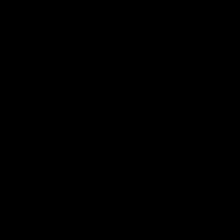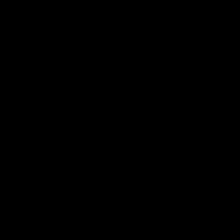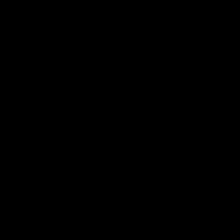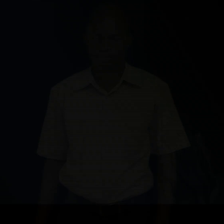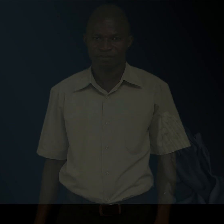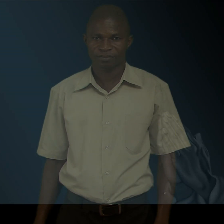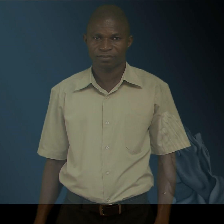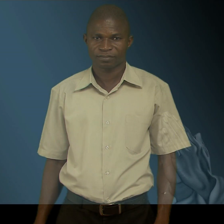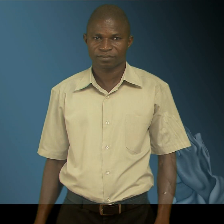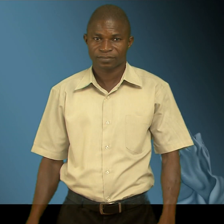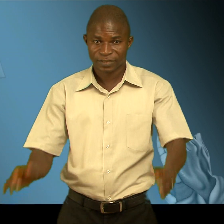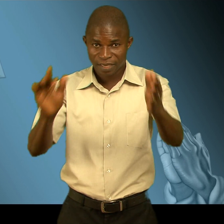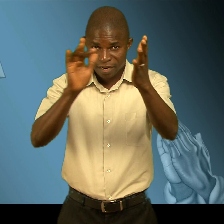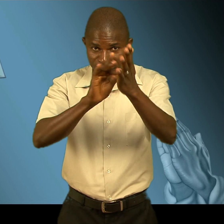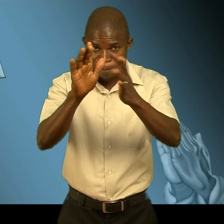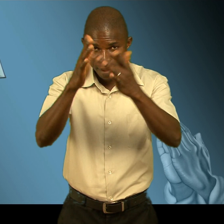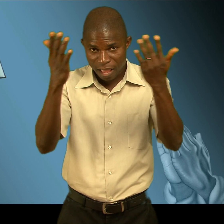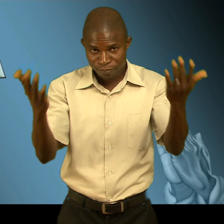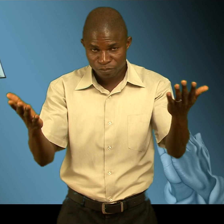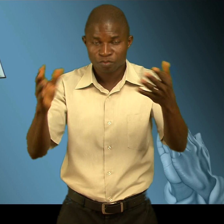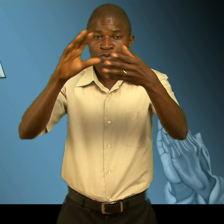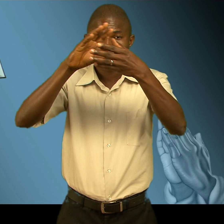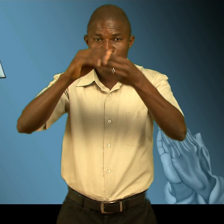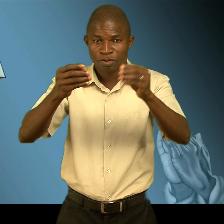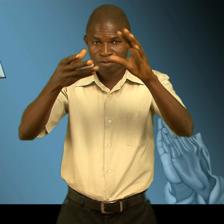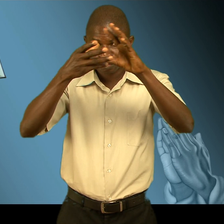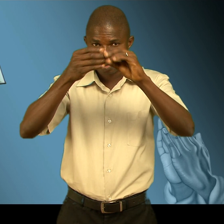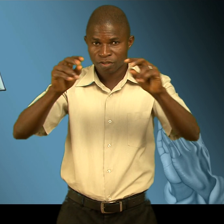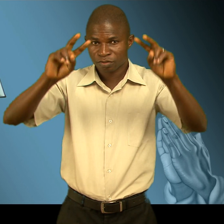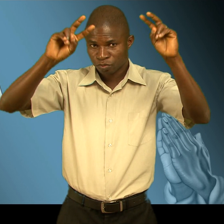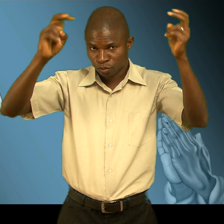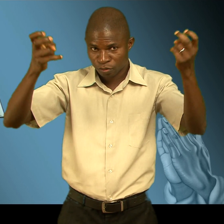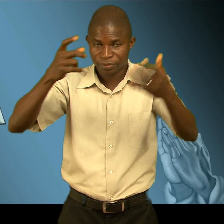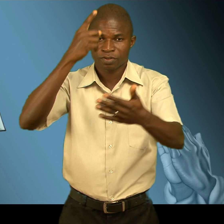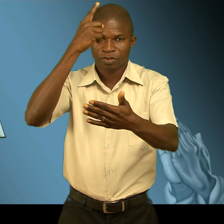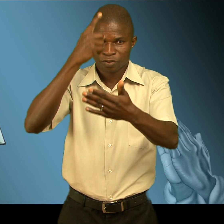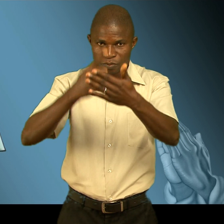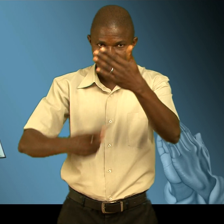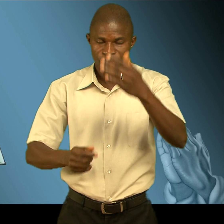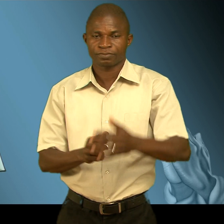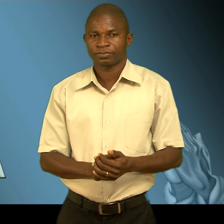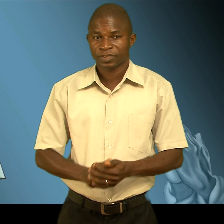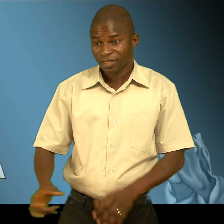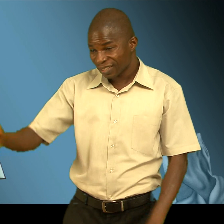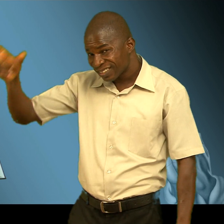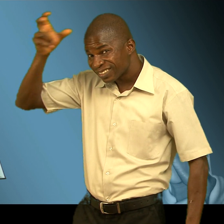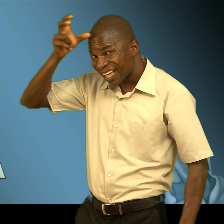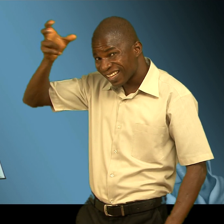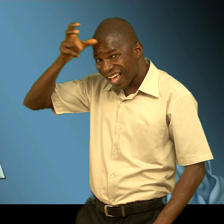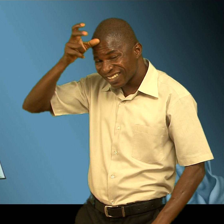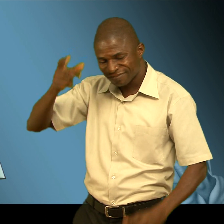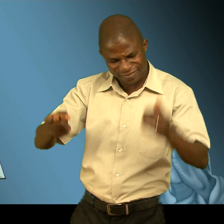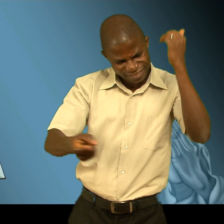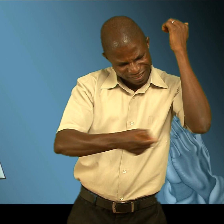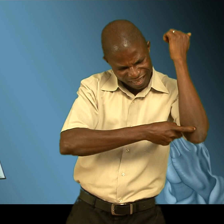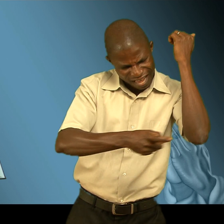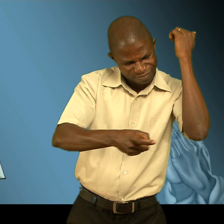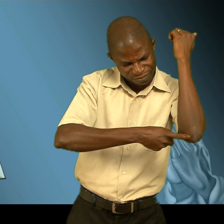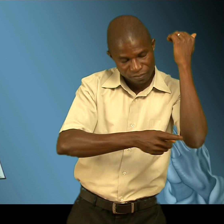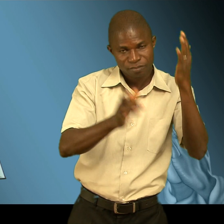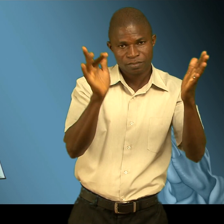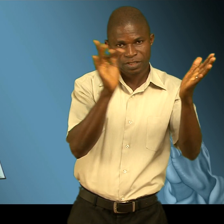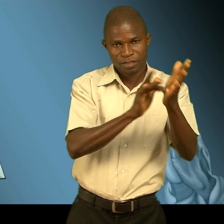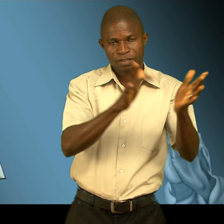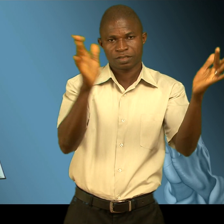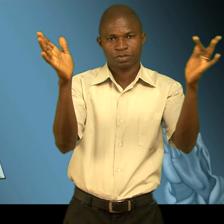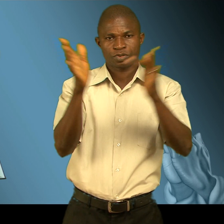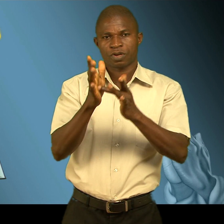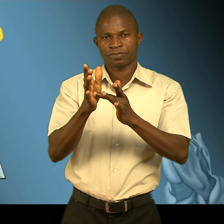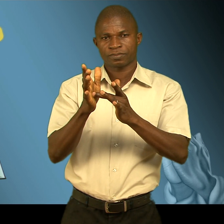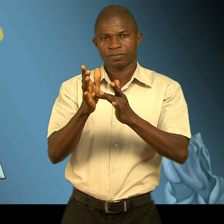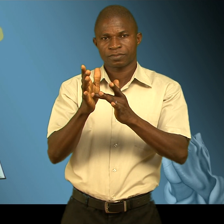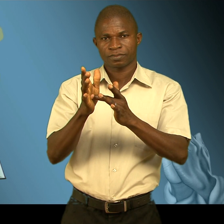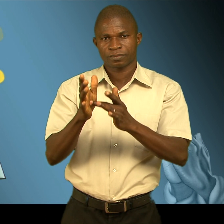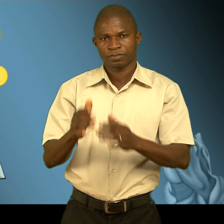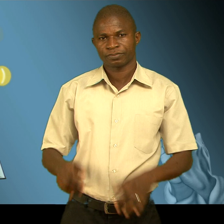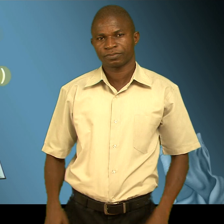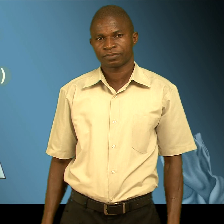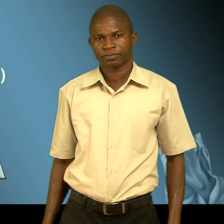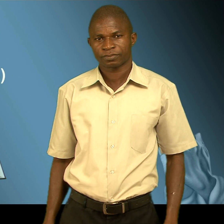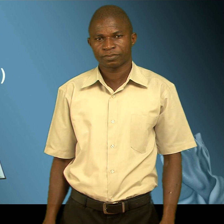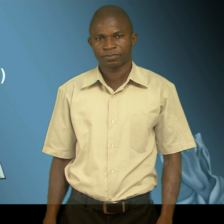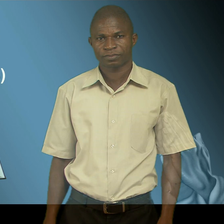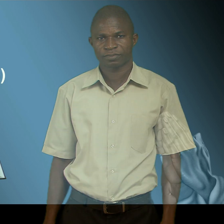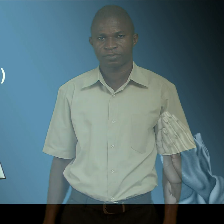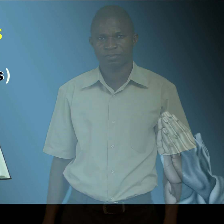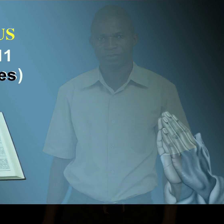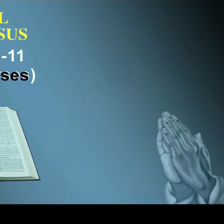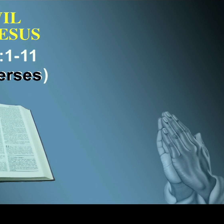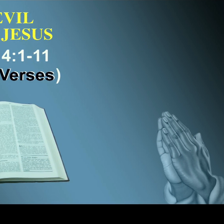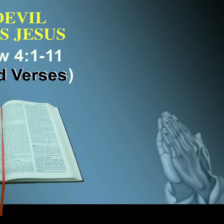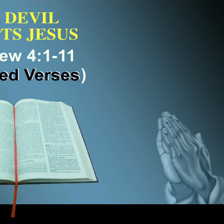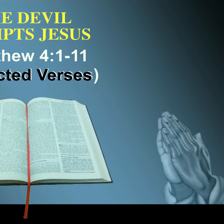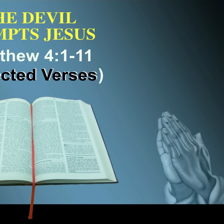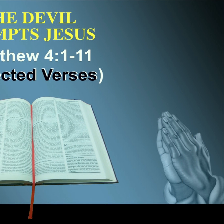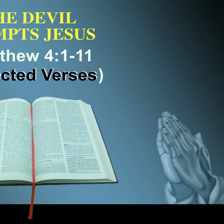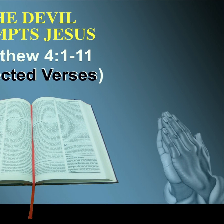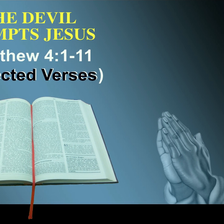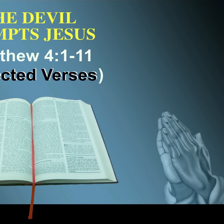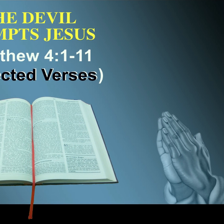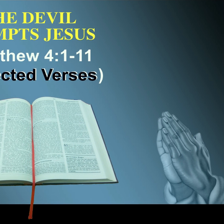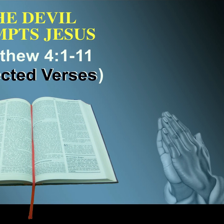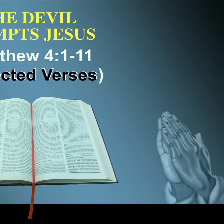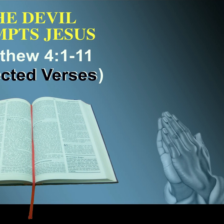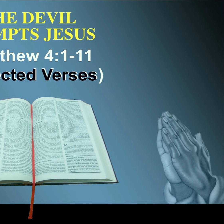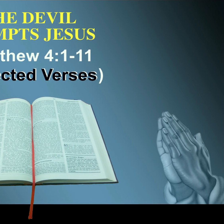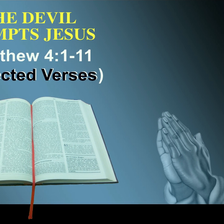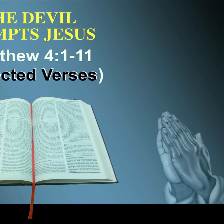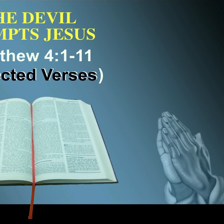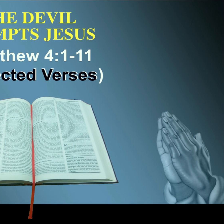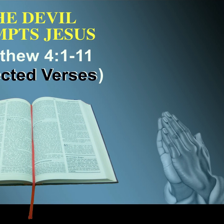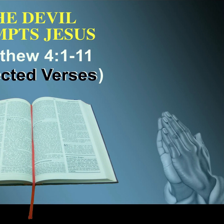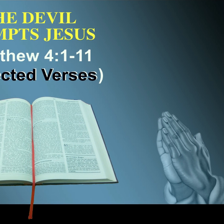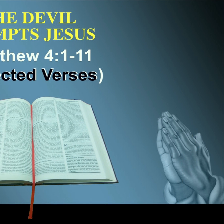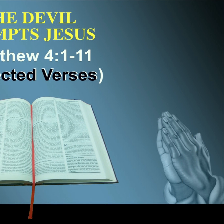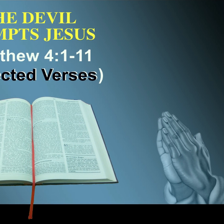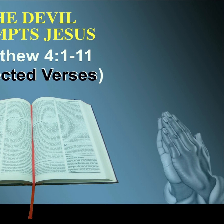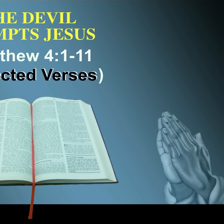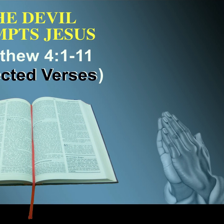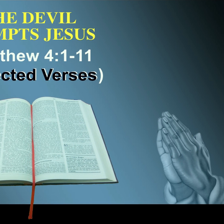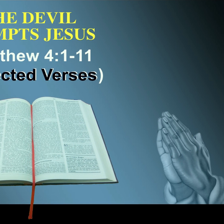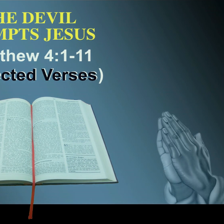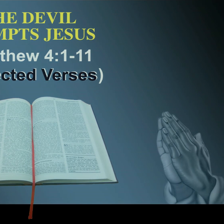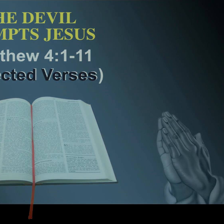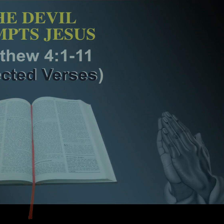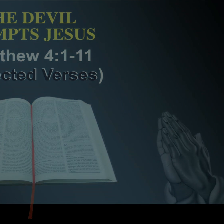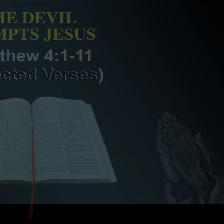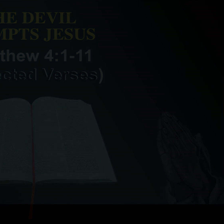The devil tempts Jesus